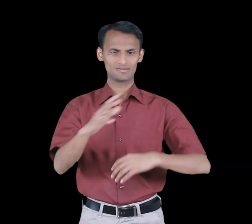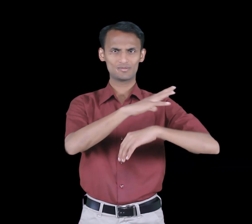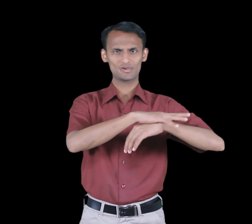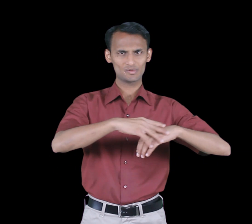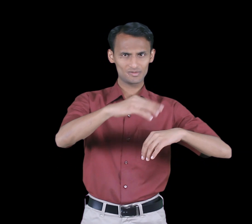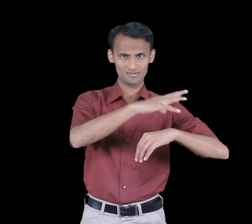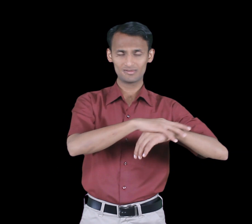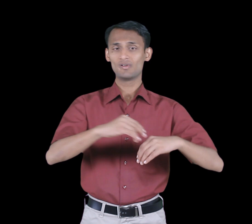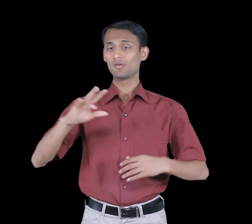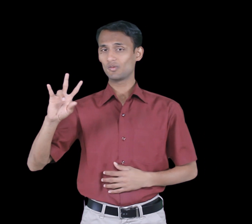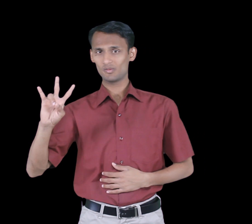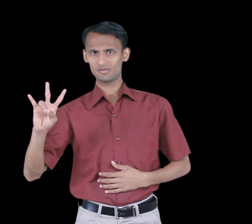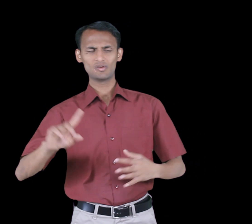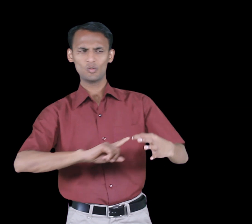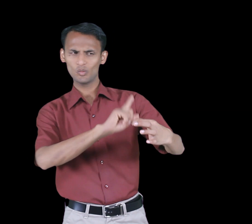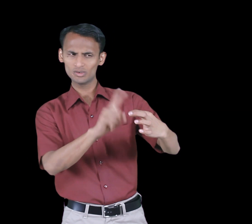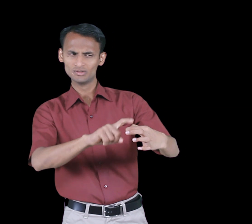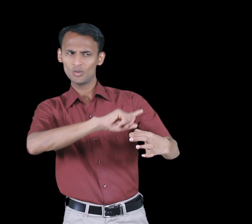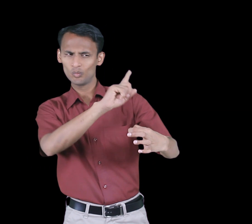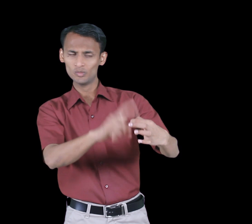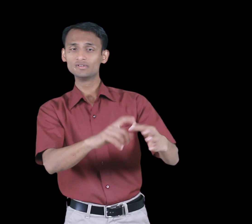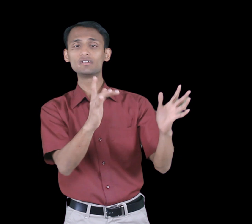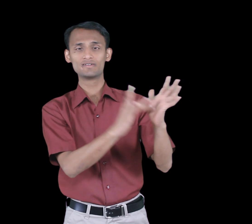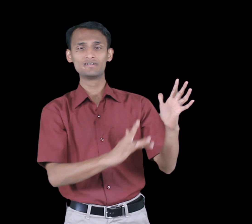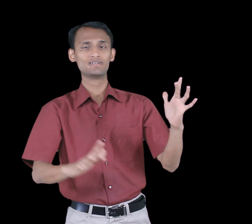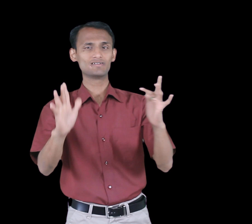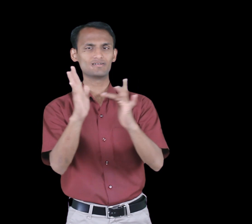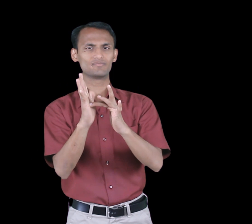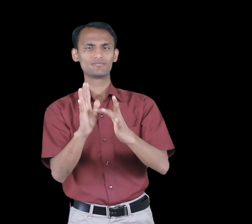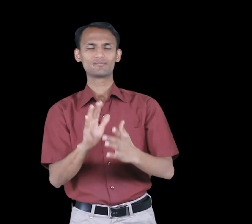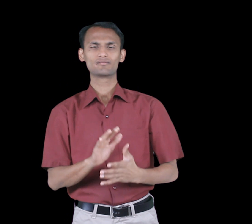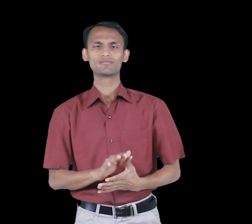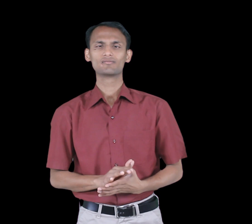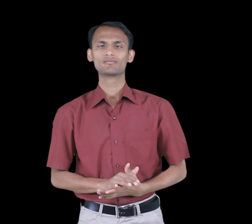Pilate and Herod question Jesus